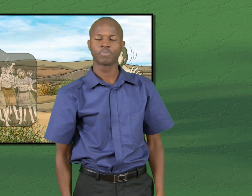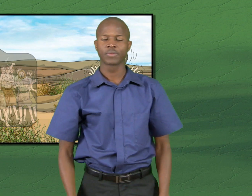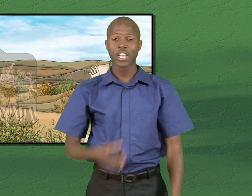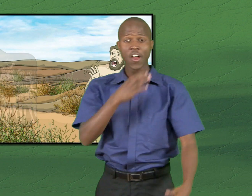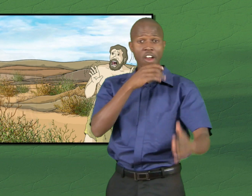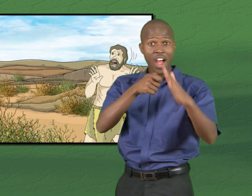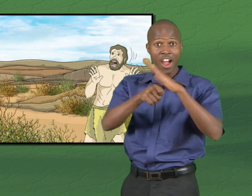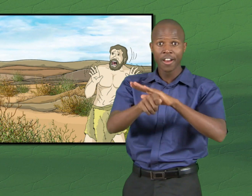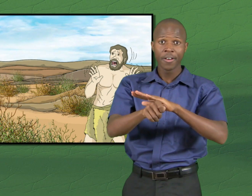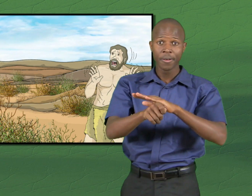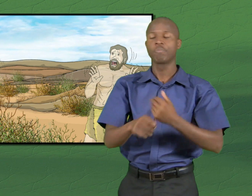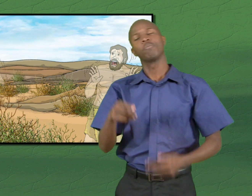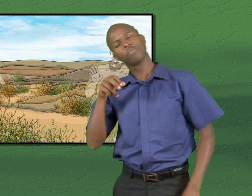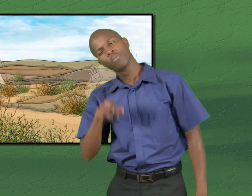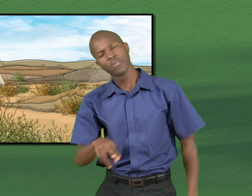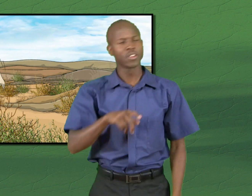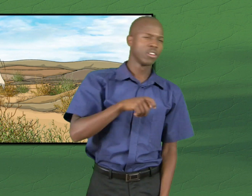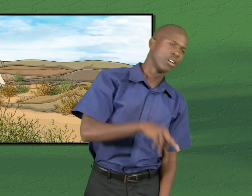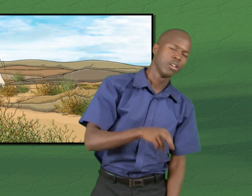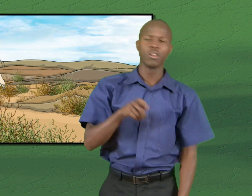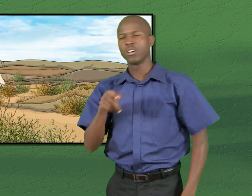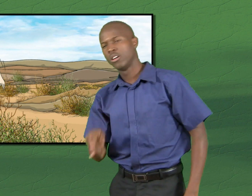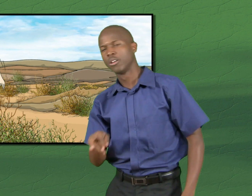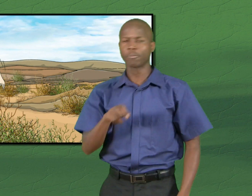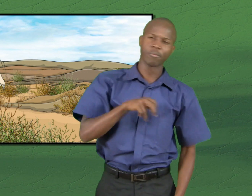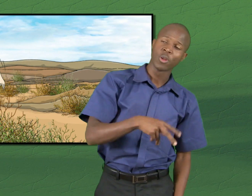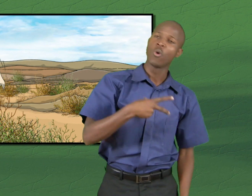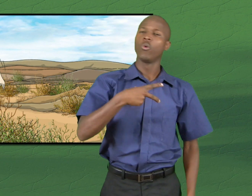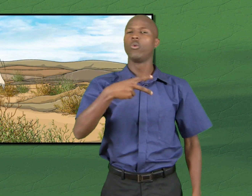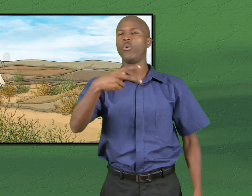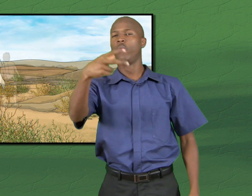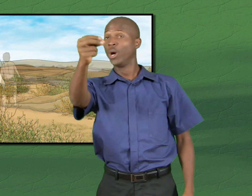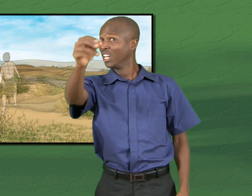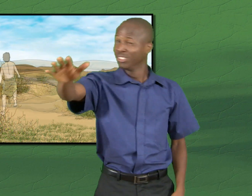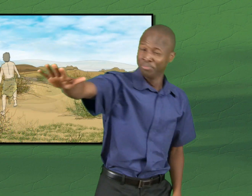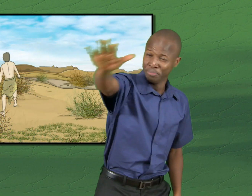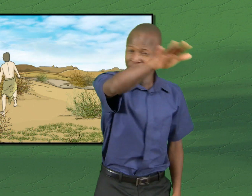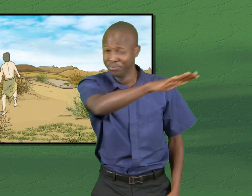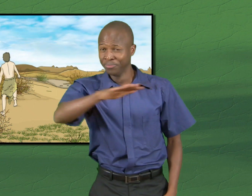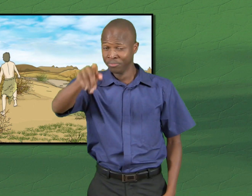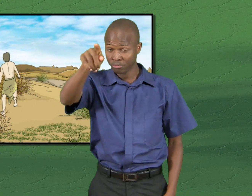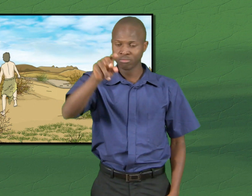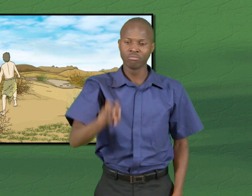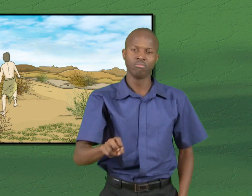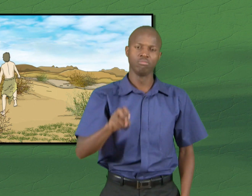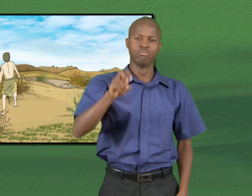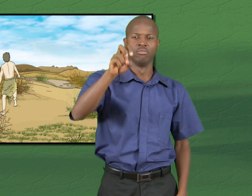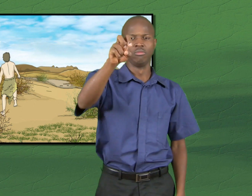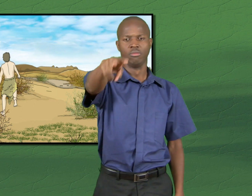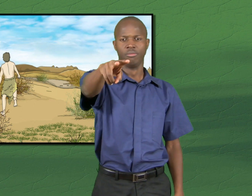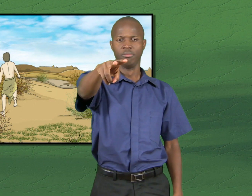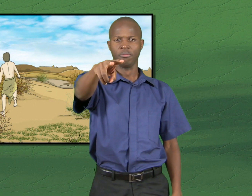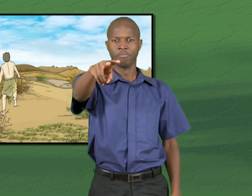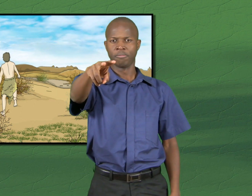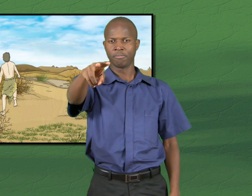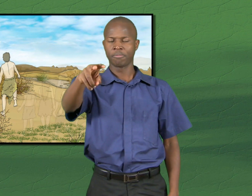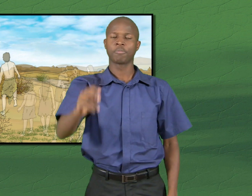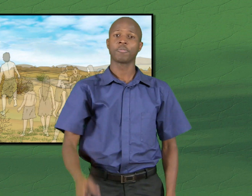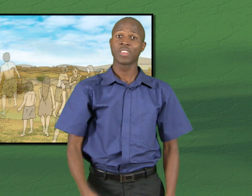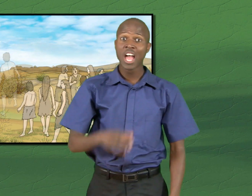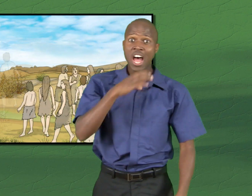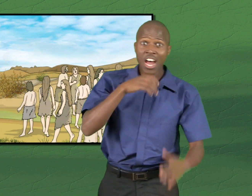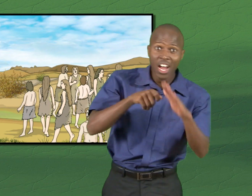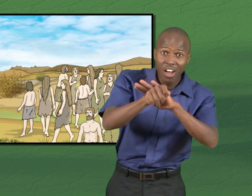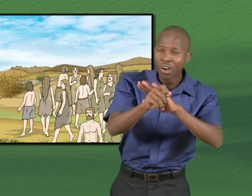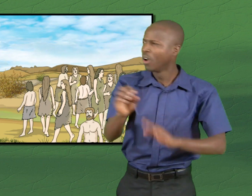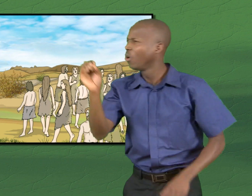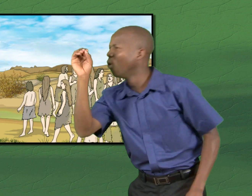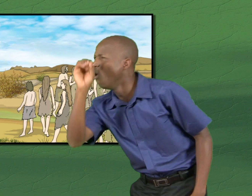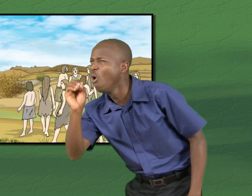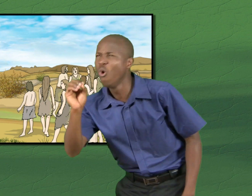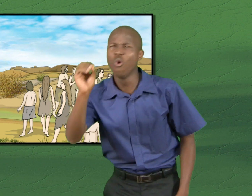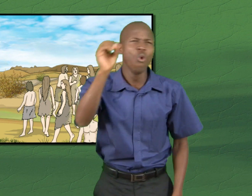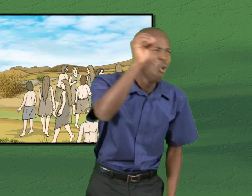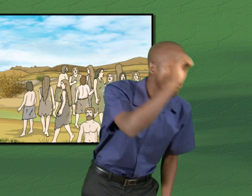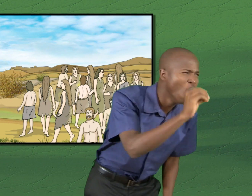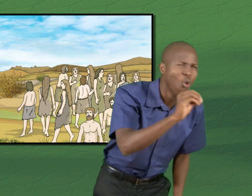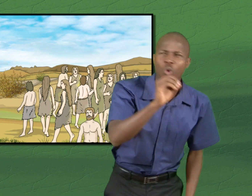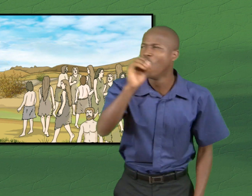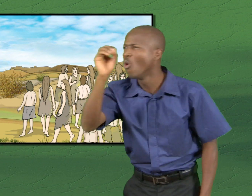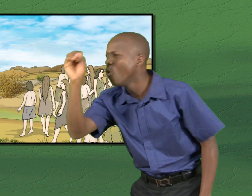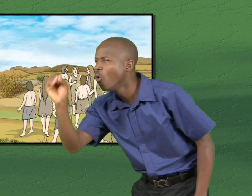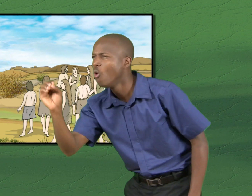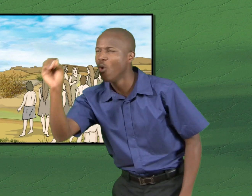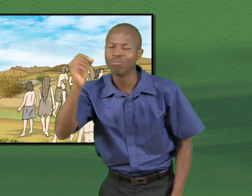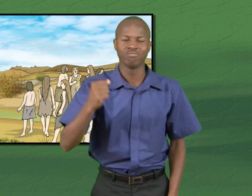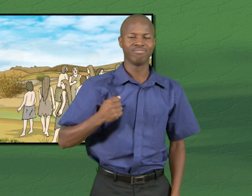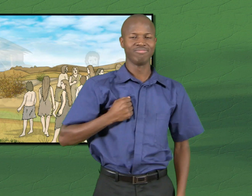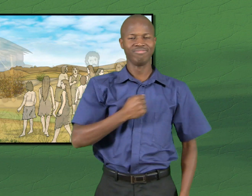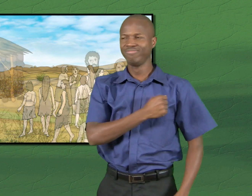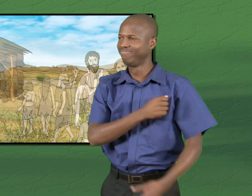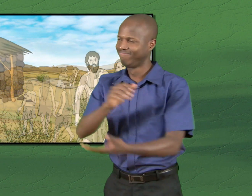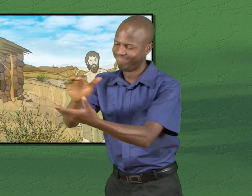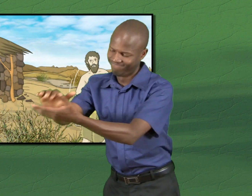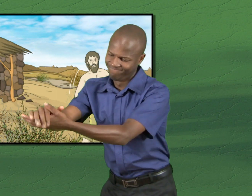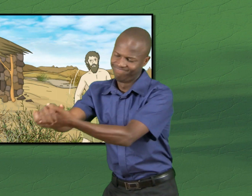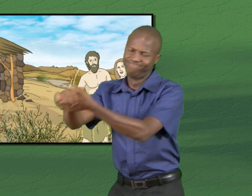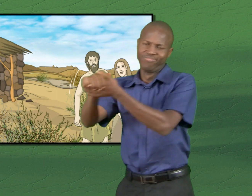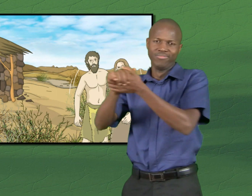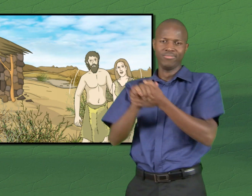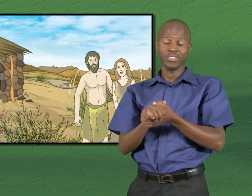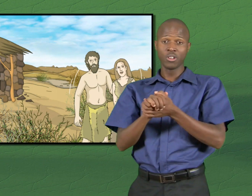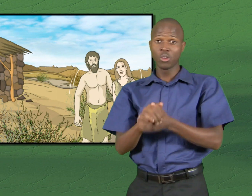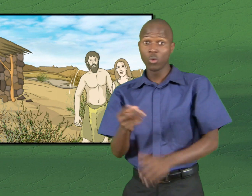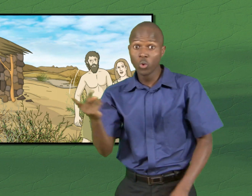So Cain went out from the presence of the LORD and settled in the land of Nod, east of Eden.